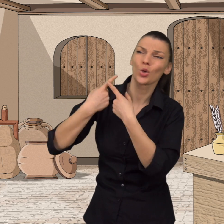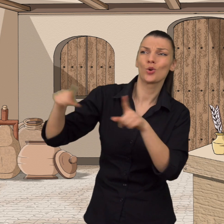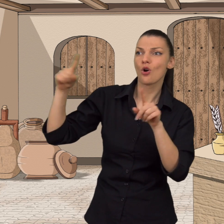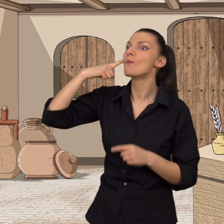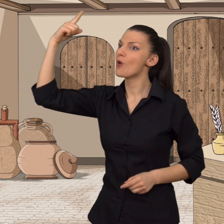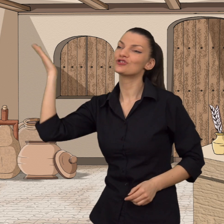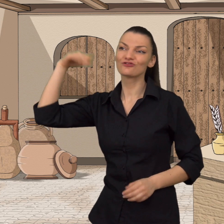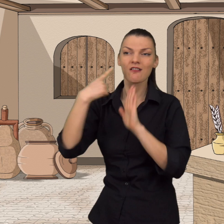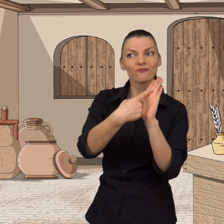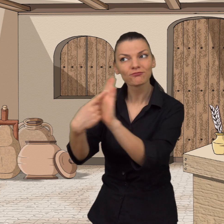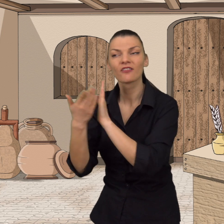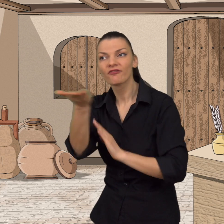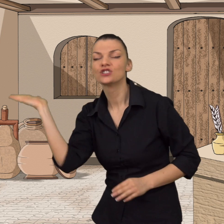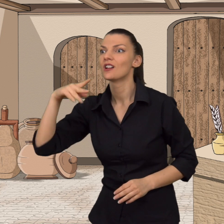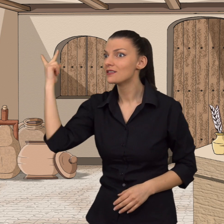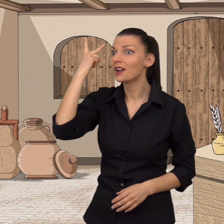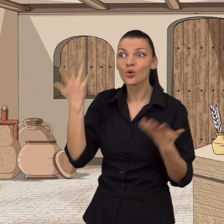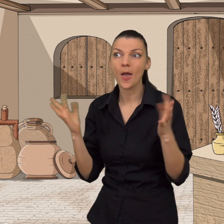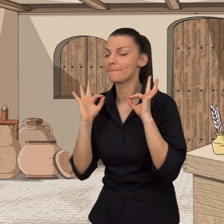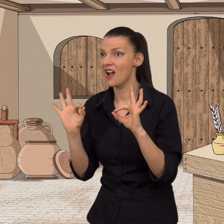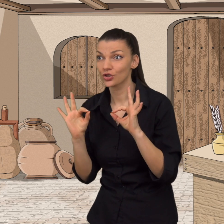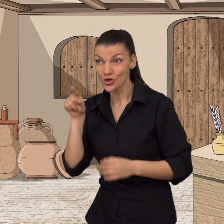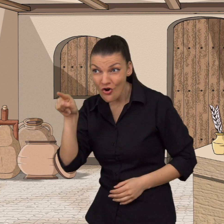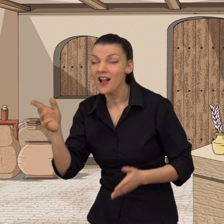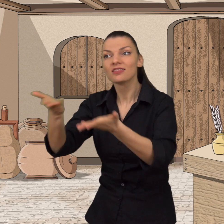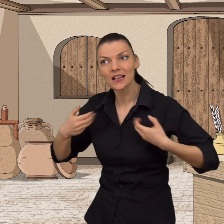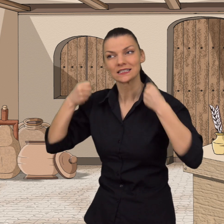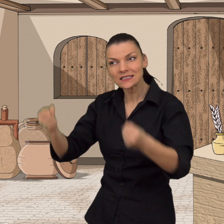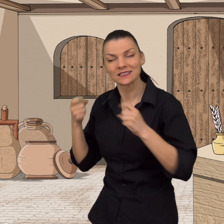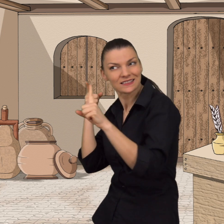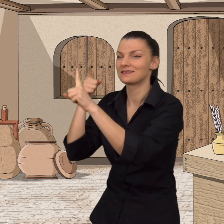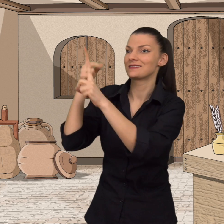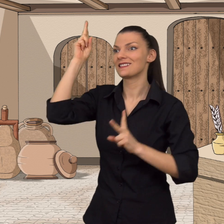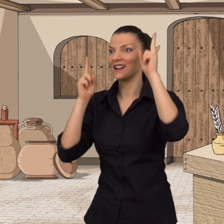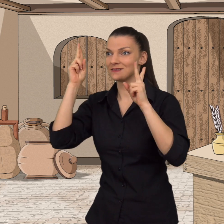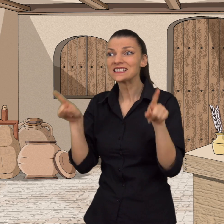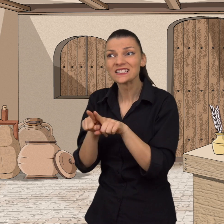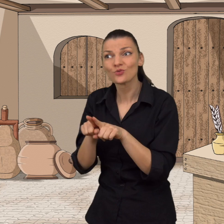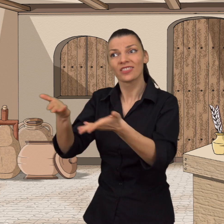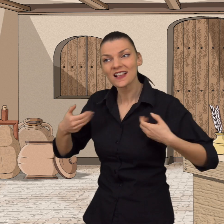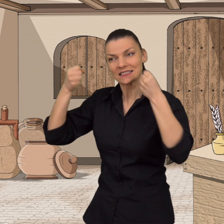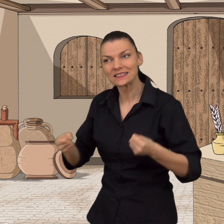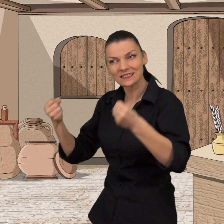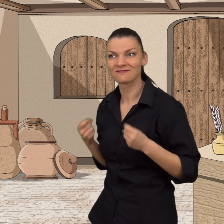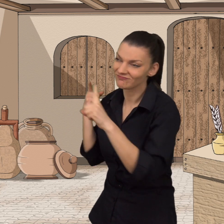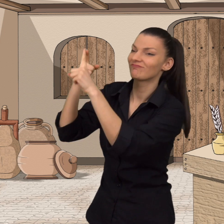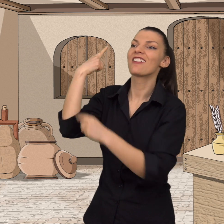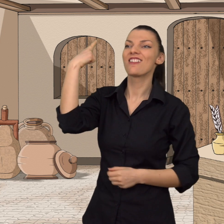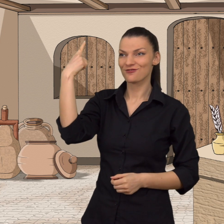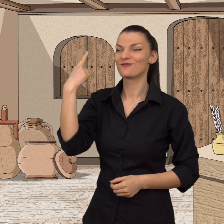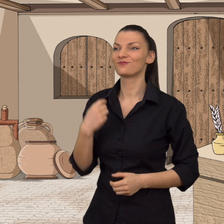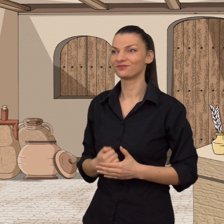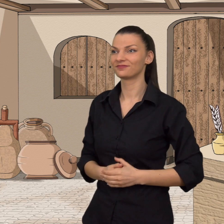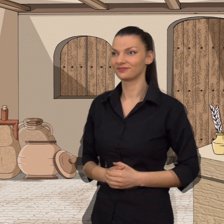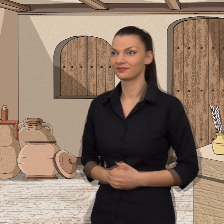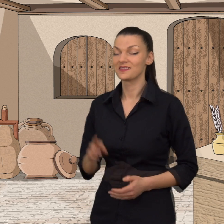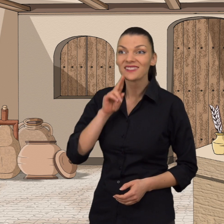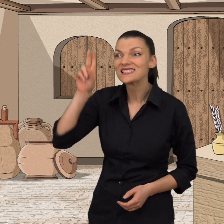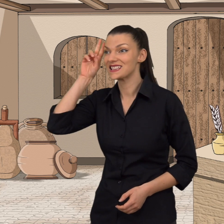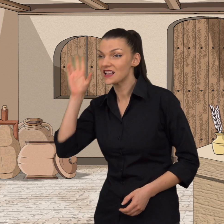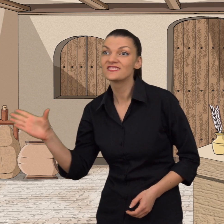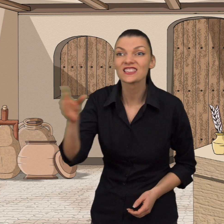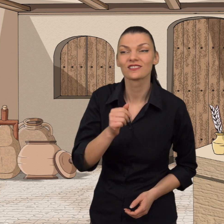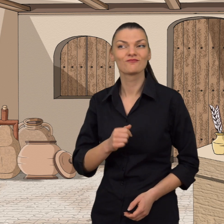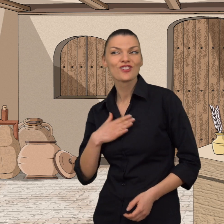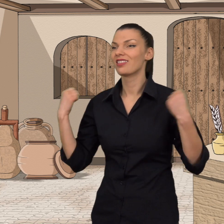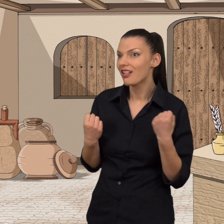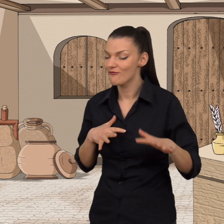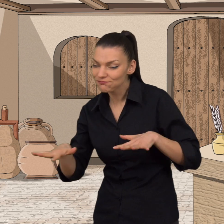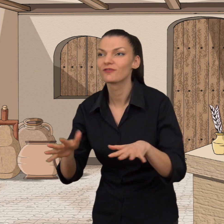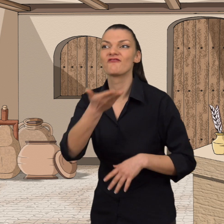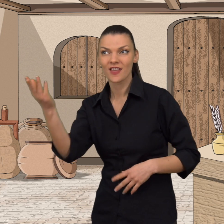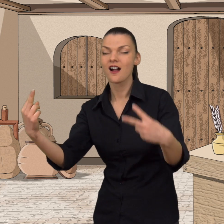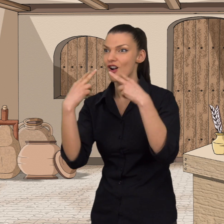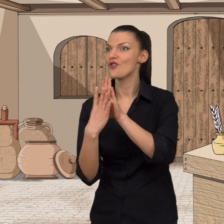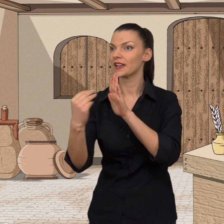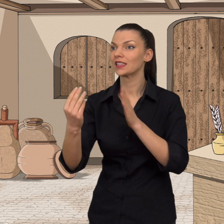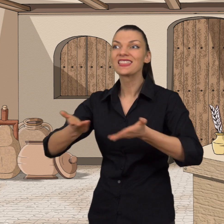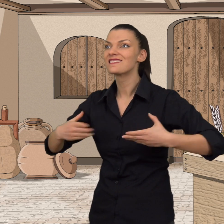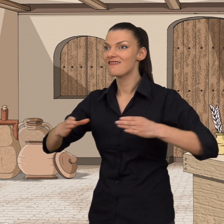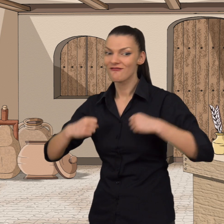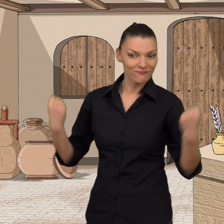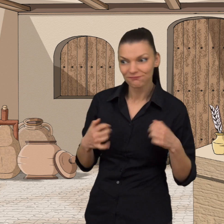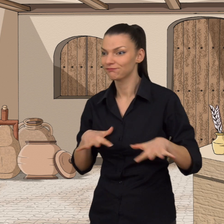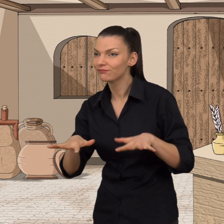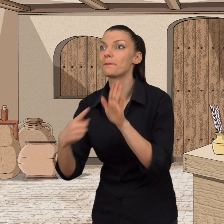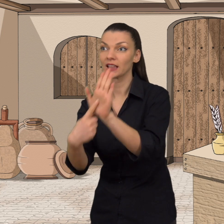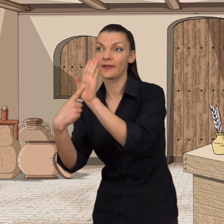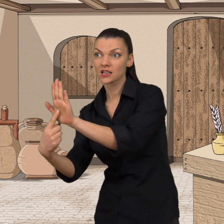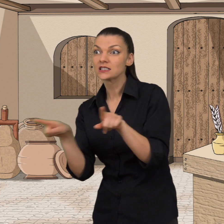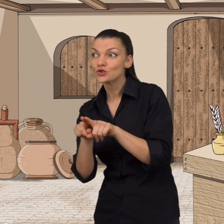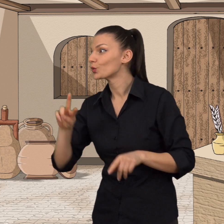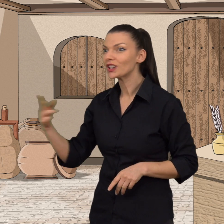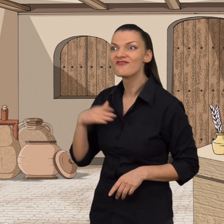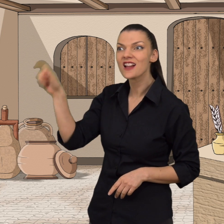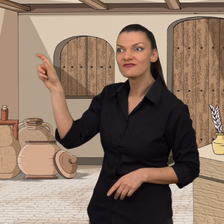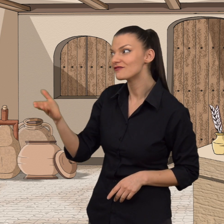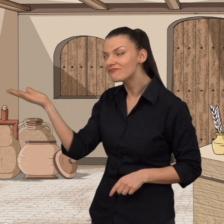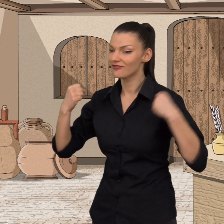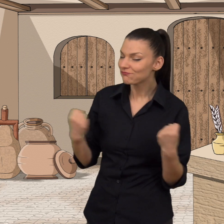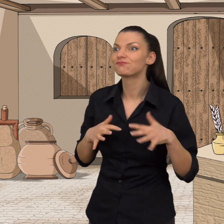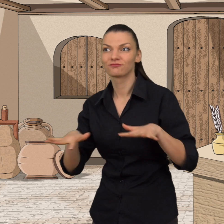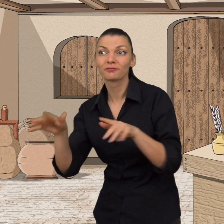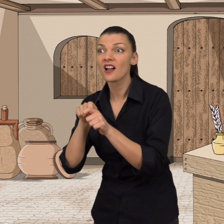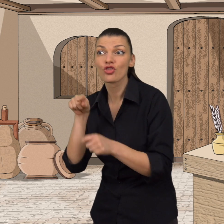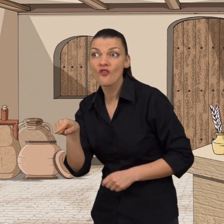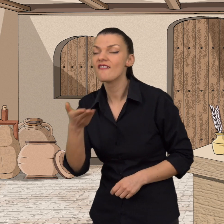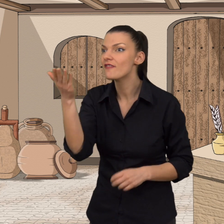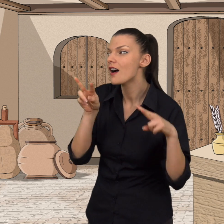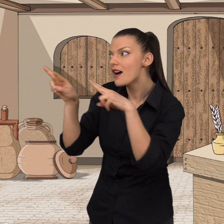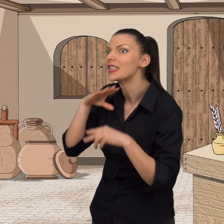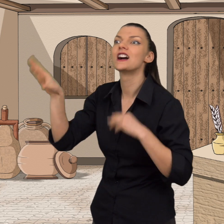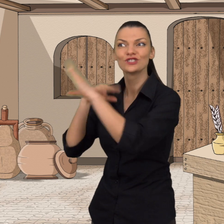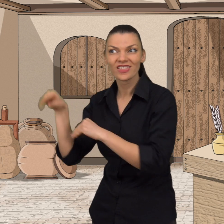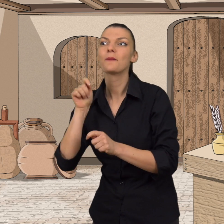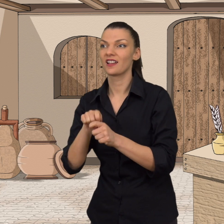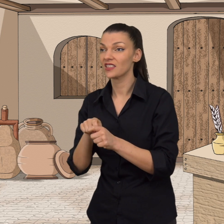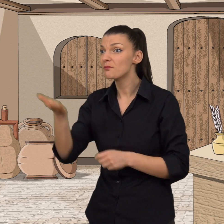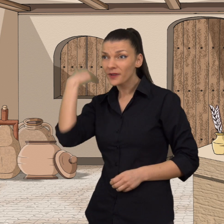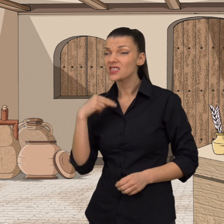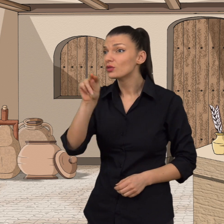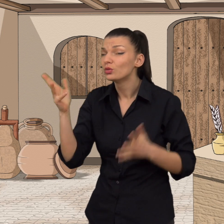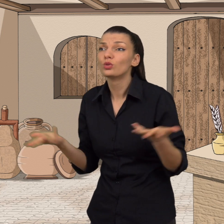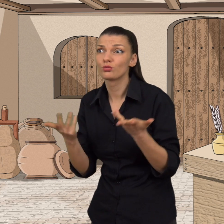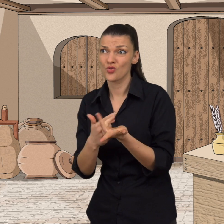And if you think differently about some issue, God will reveal this to you as well. Nevertheless, we must live up to what we have already attained.